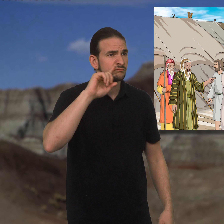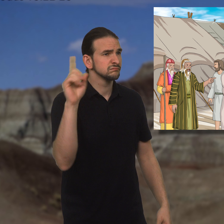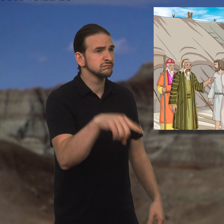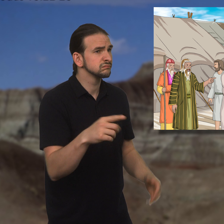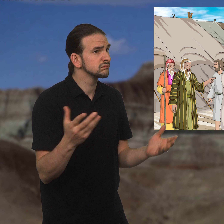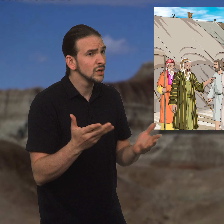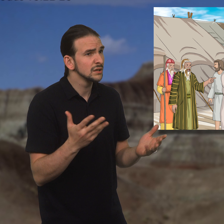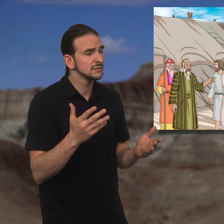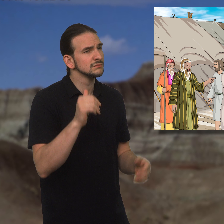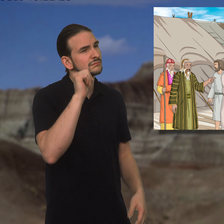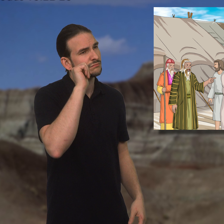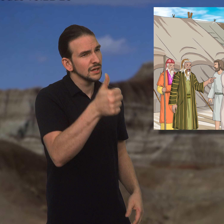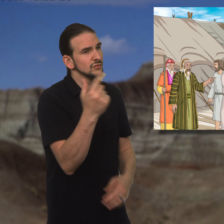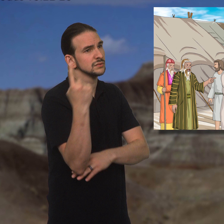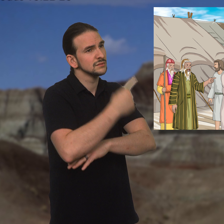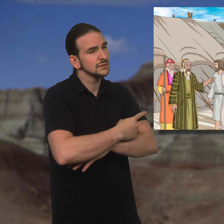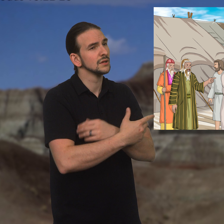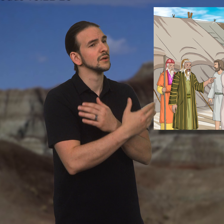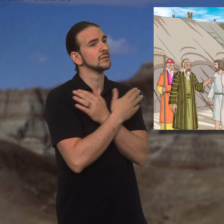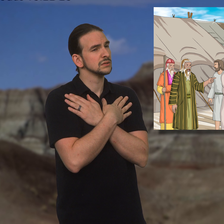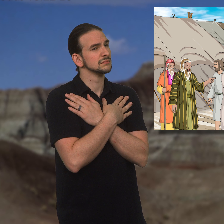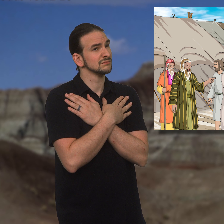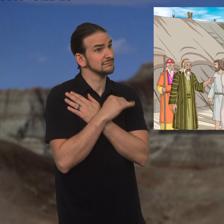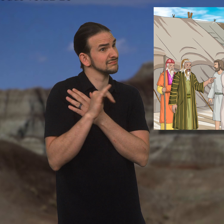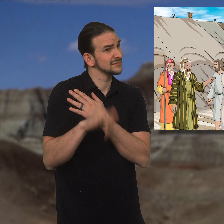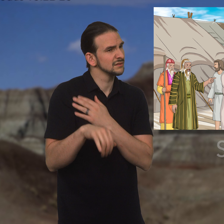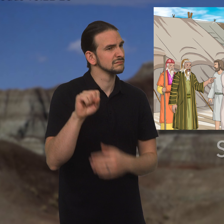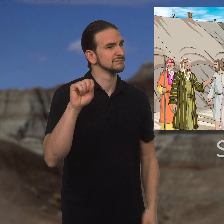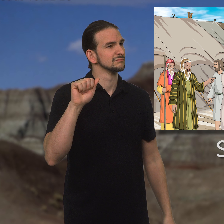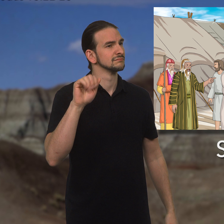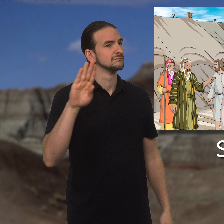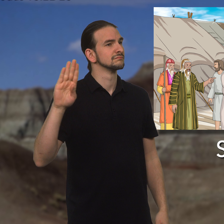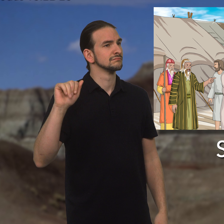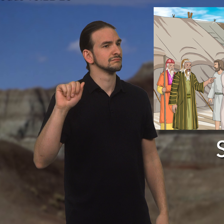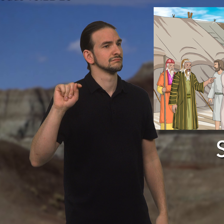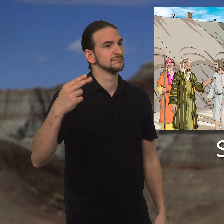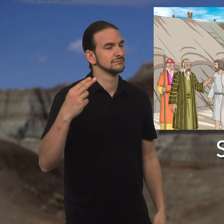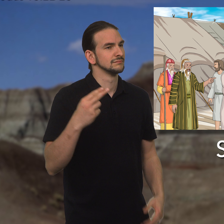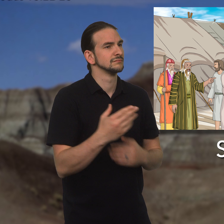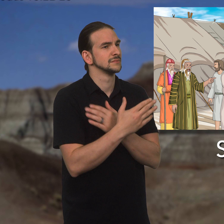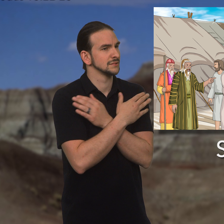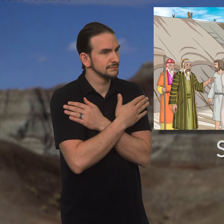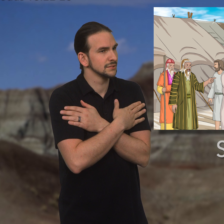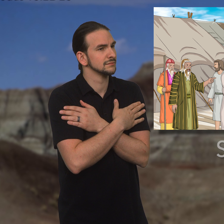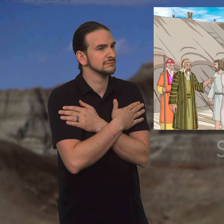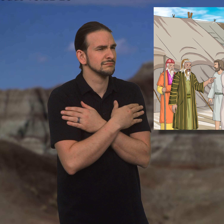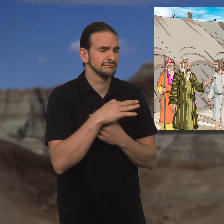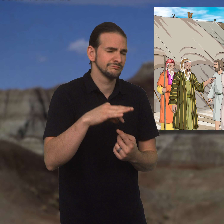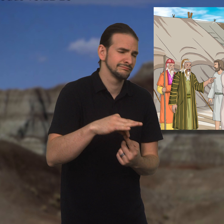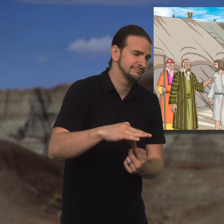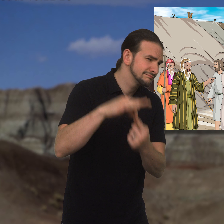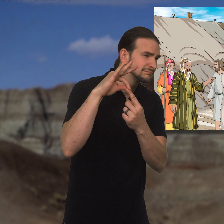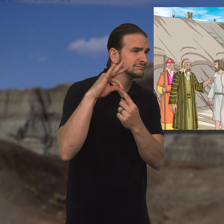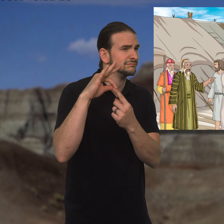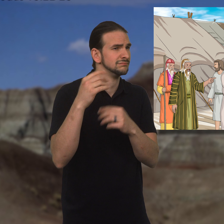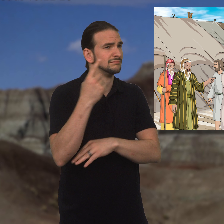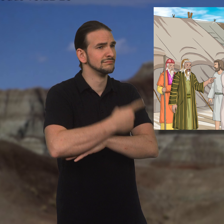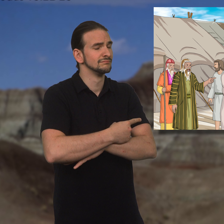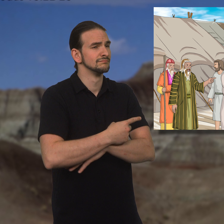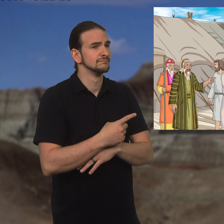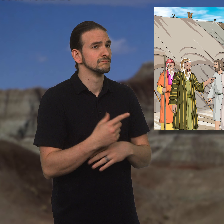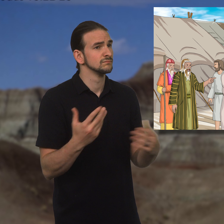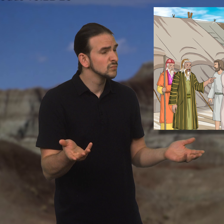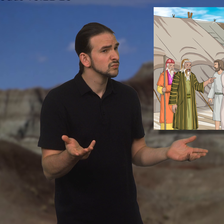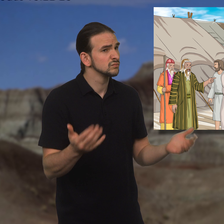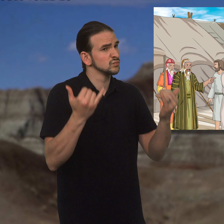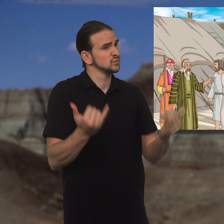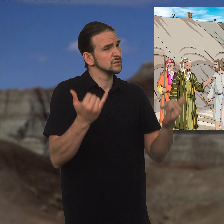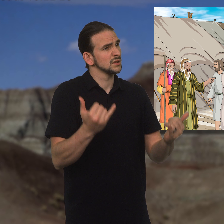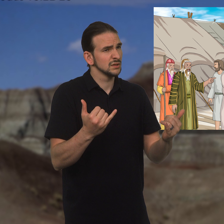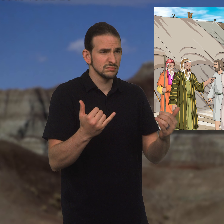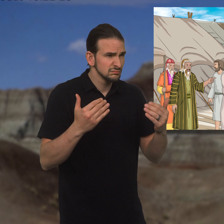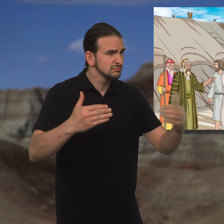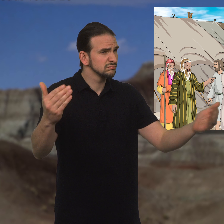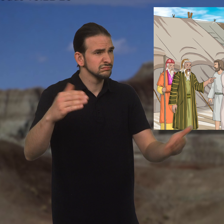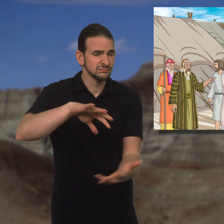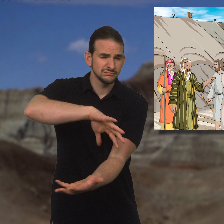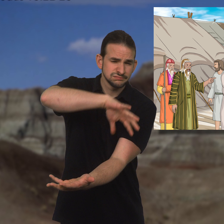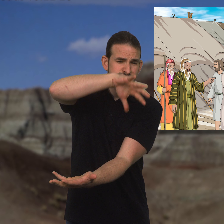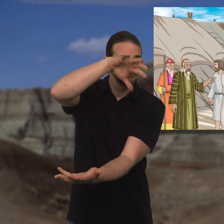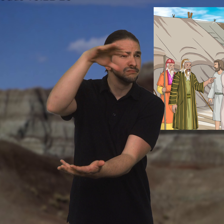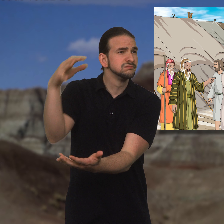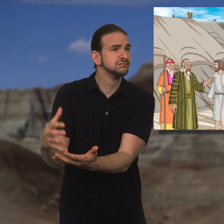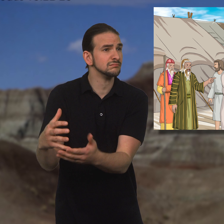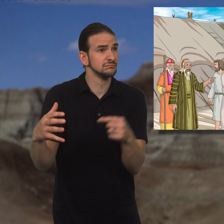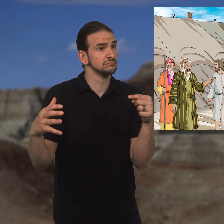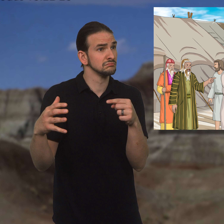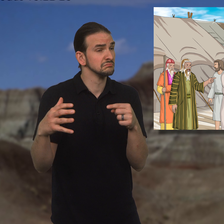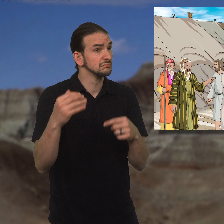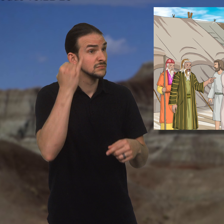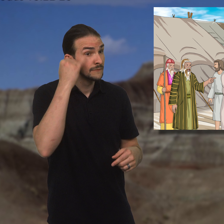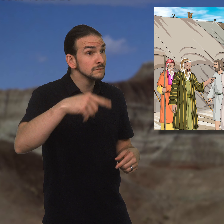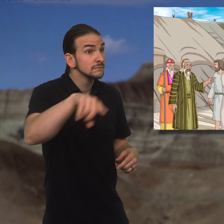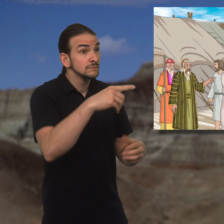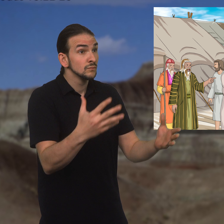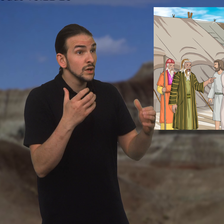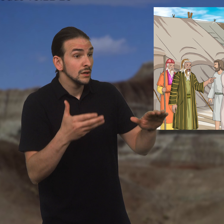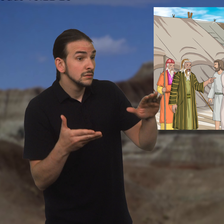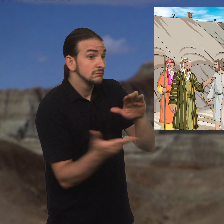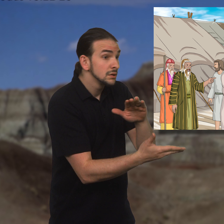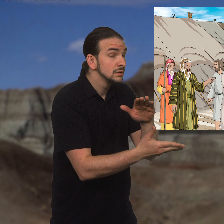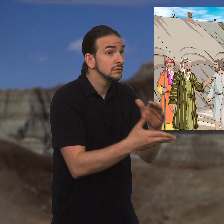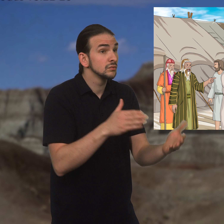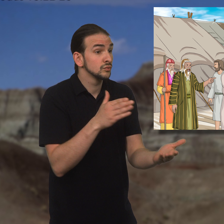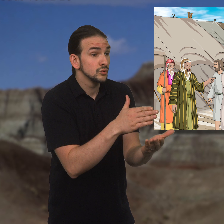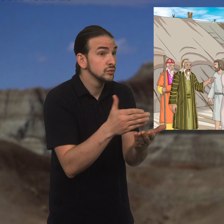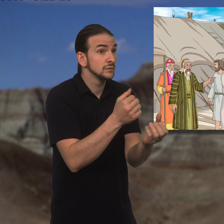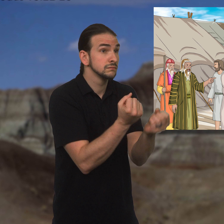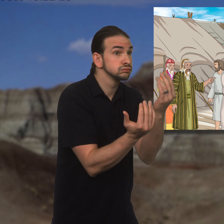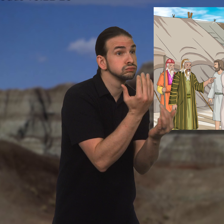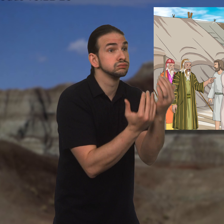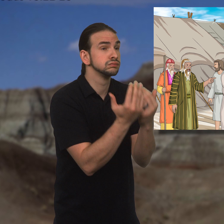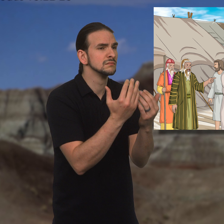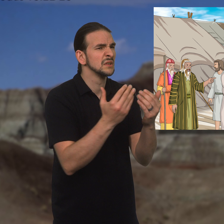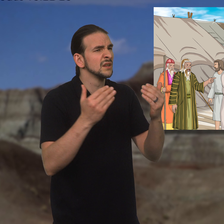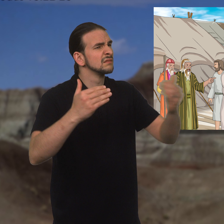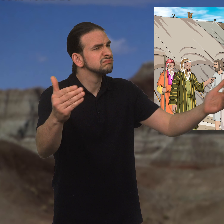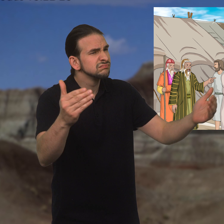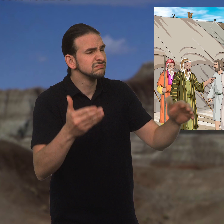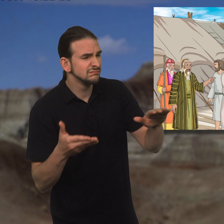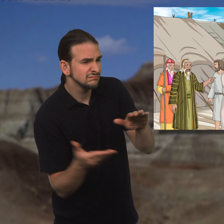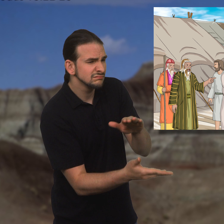He told them, “This is what the LORD has said: ‘Tomorrow is to be a day of complete rest, a holy Sabbath to the LORD.